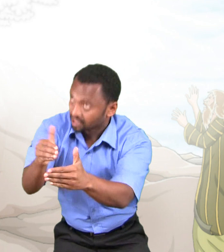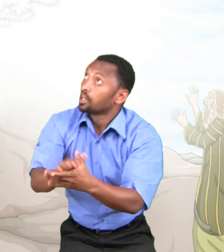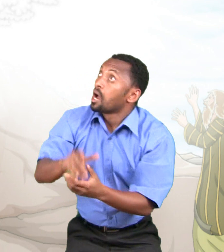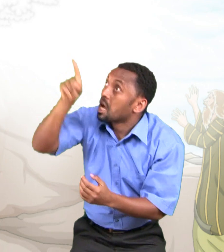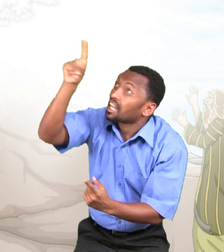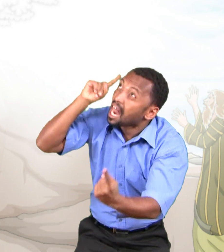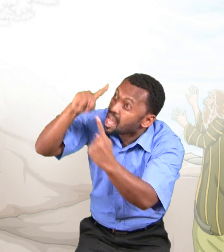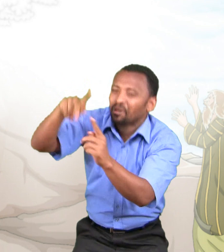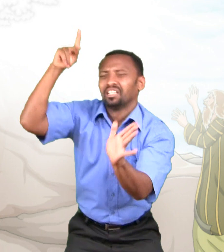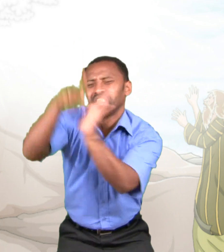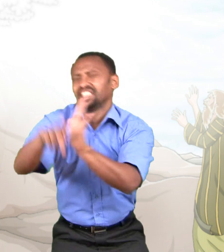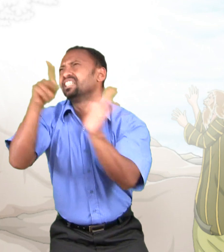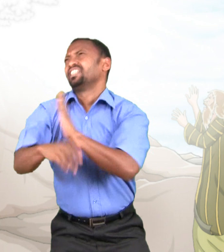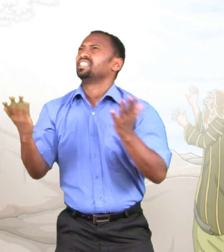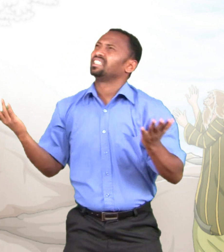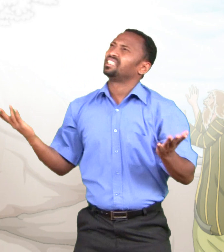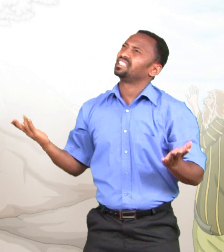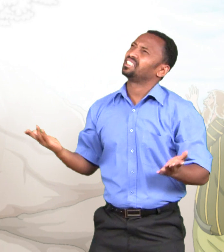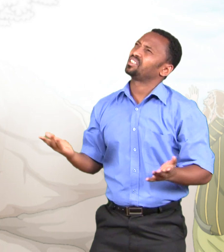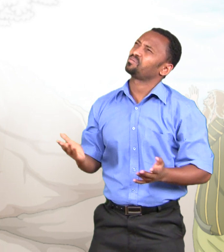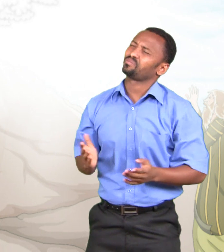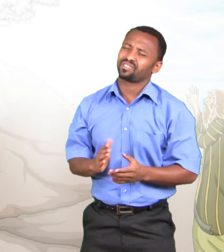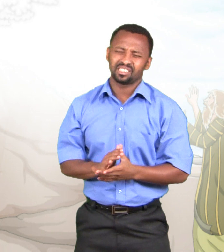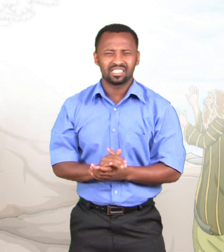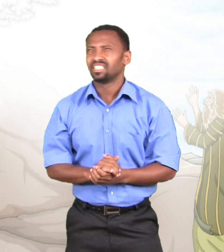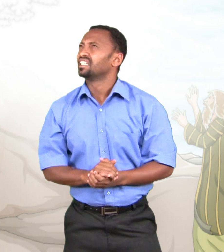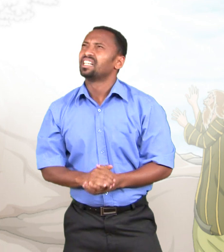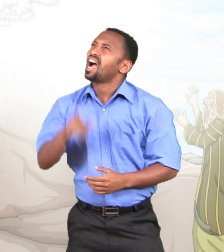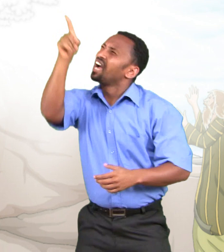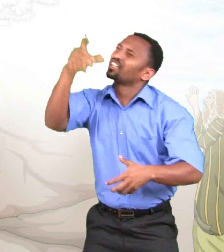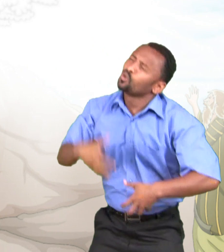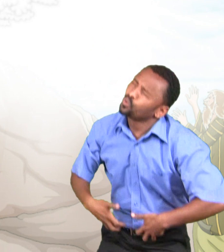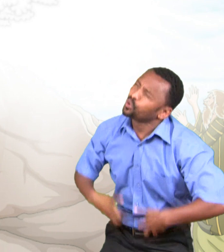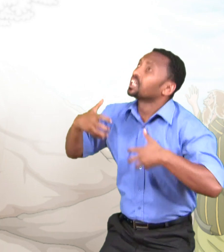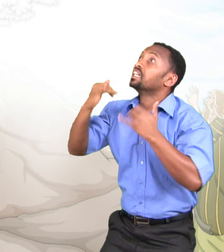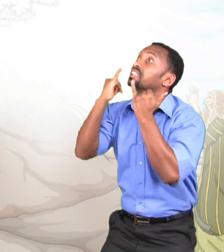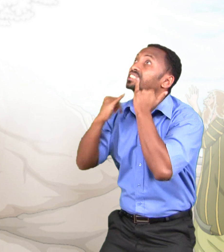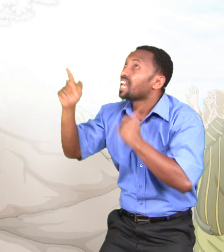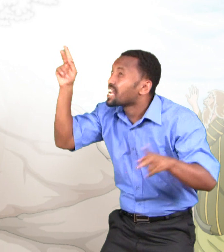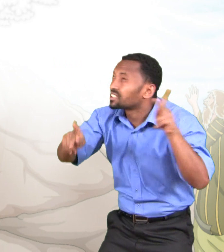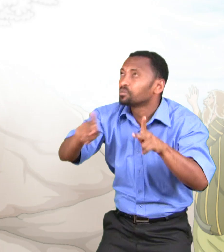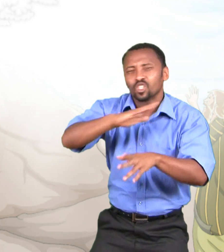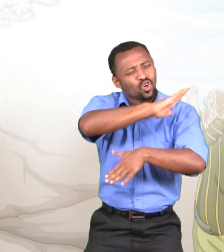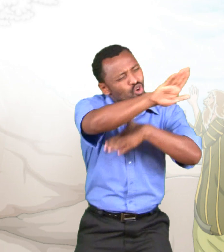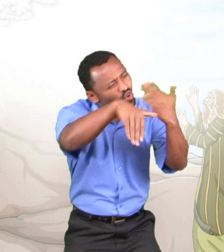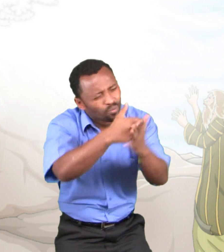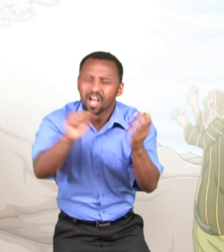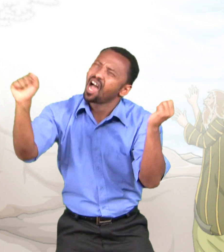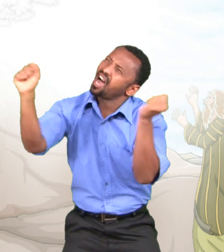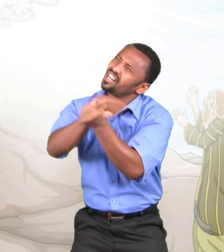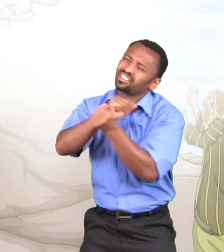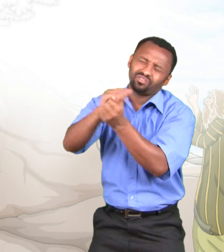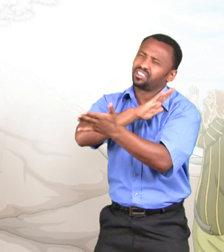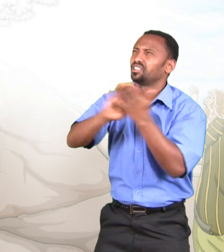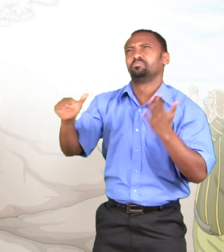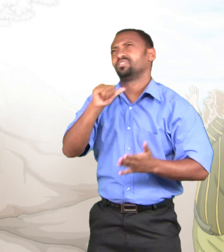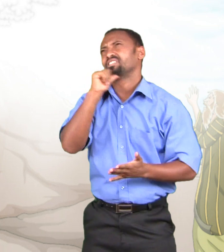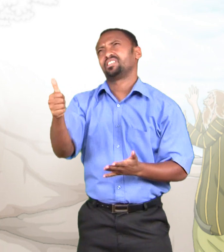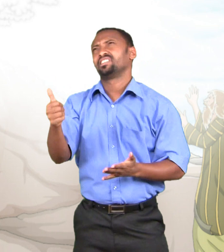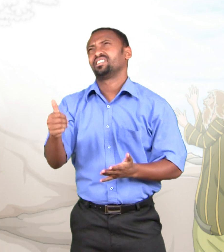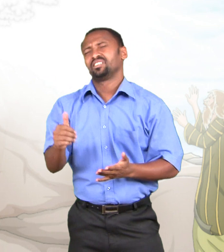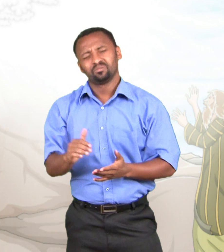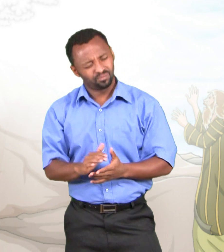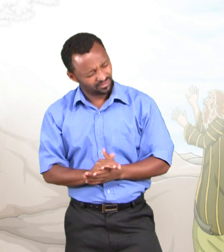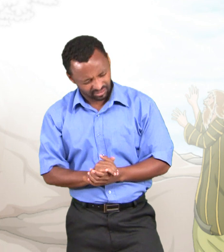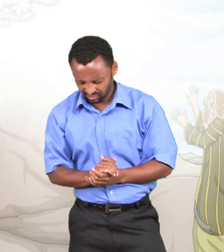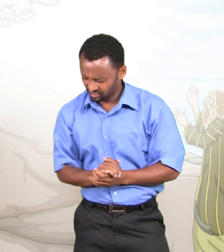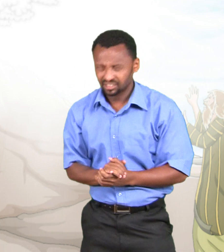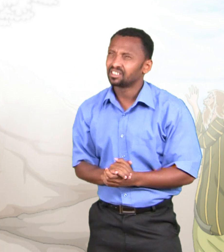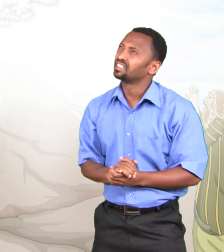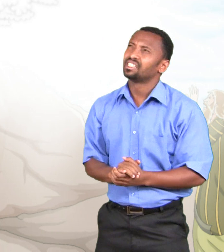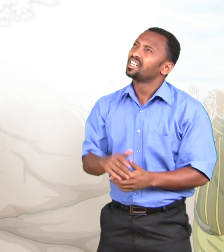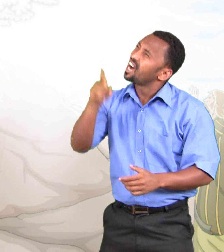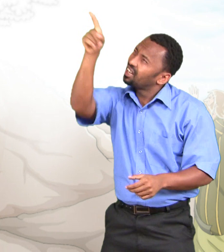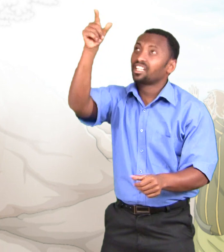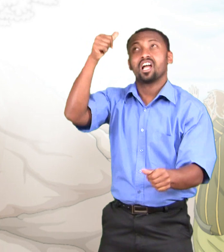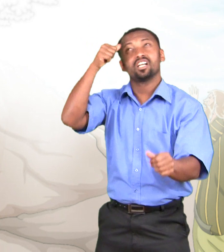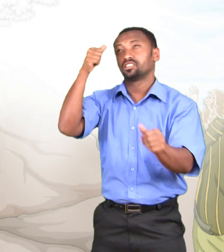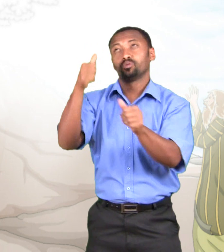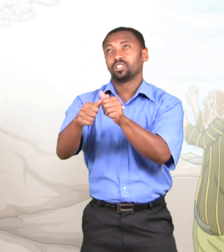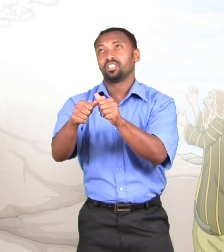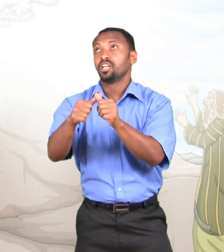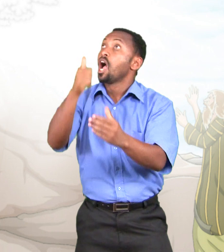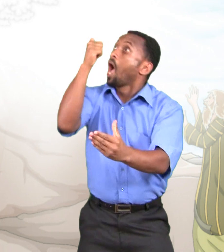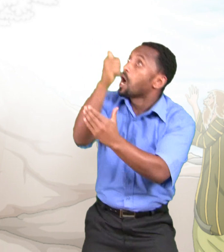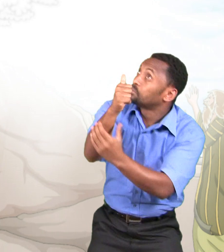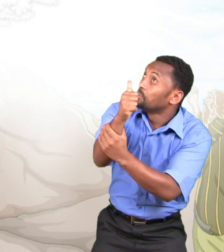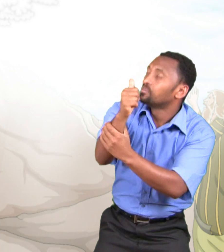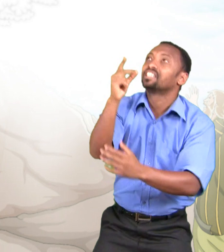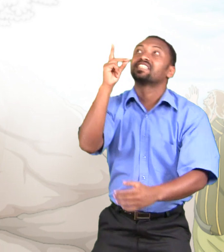Turn from Your fierce anger and relent from doing harm to Your people.